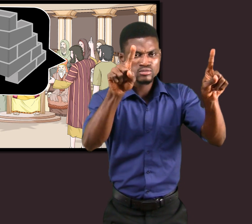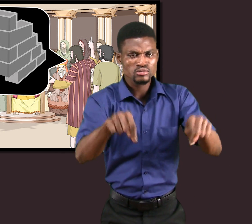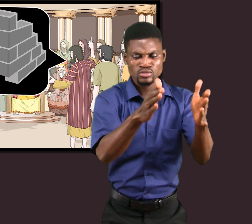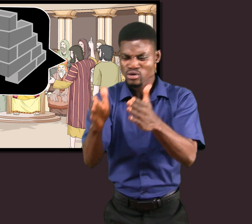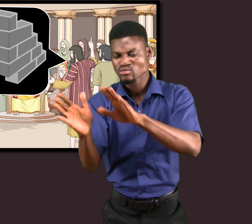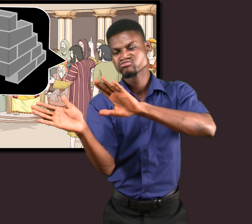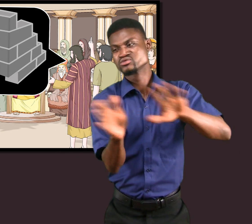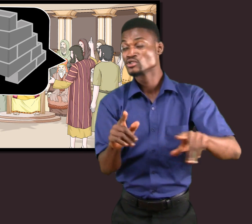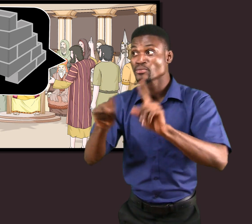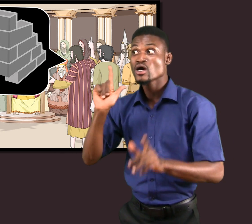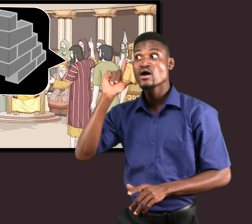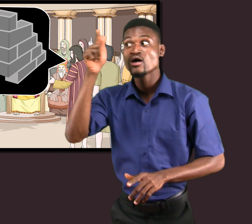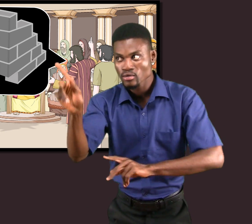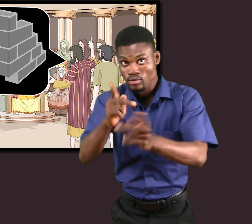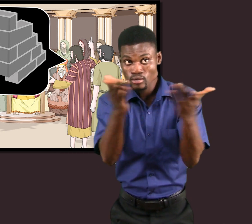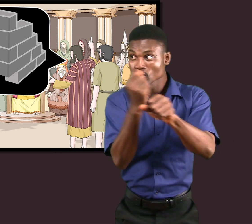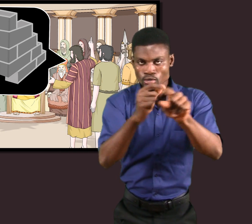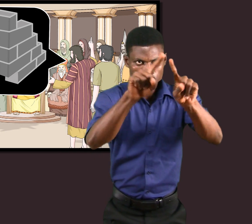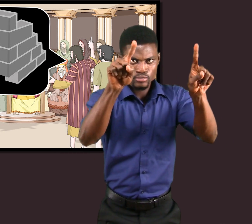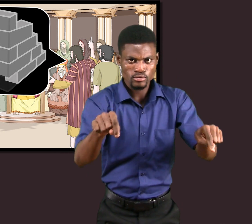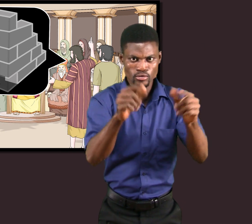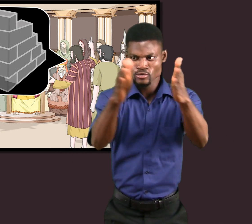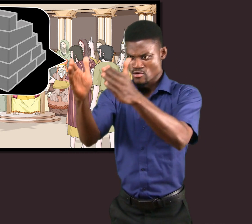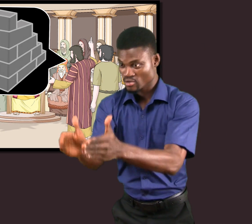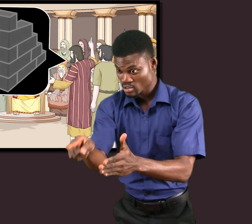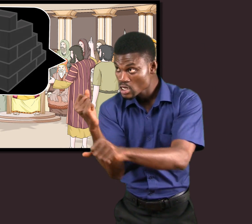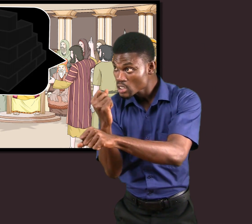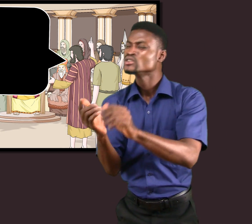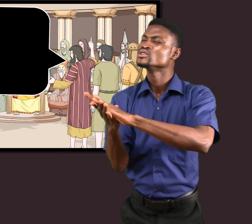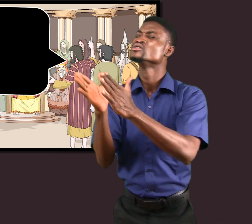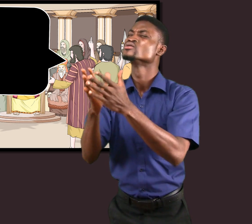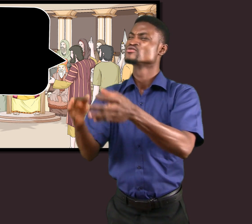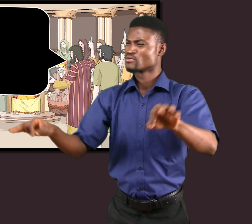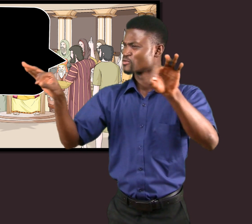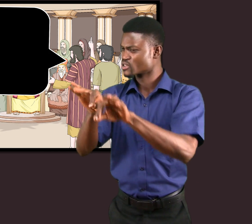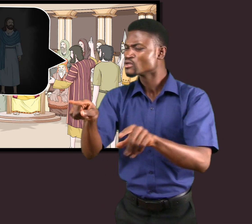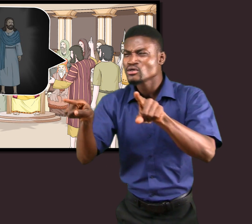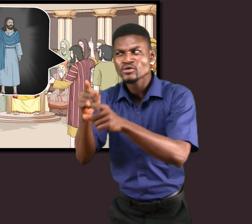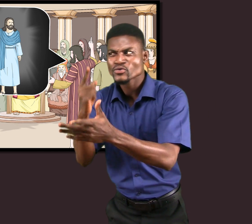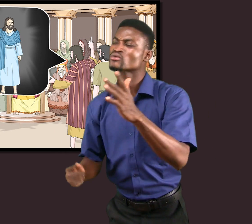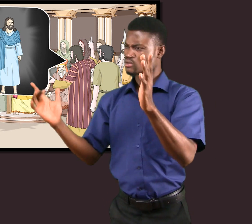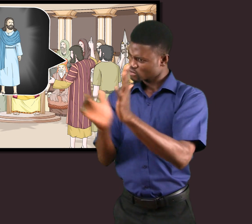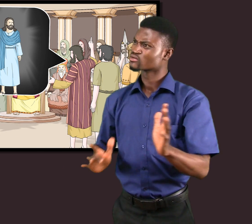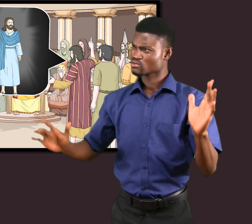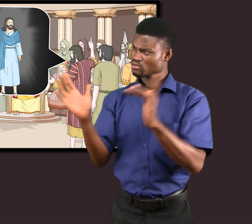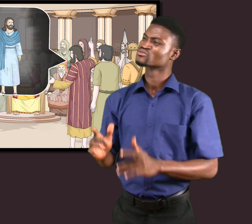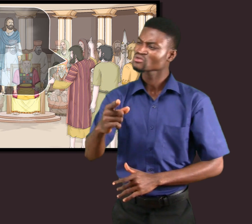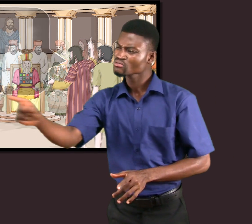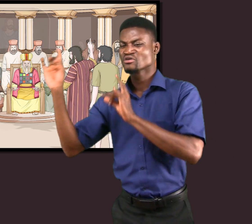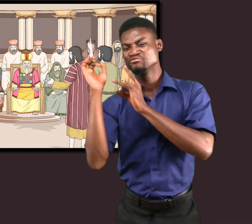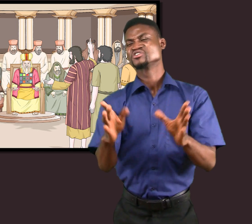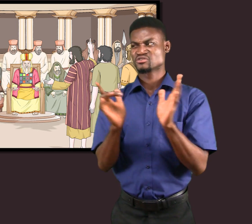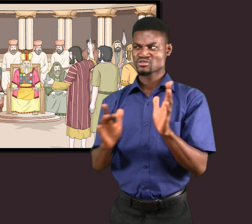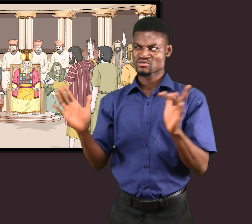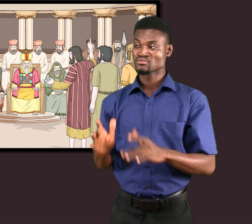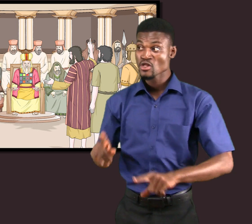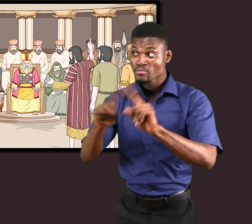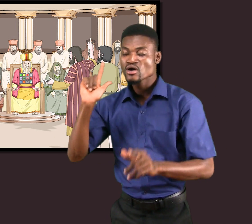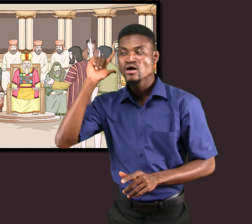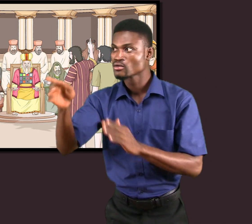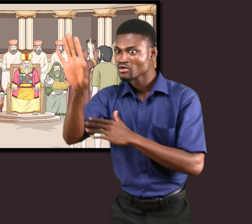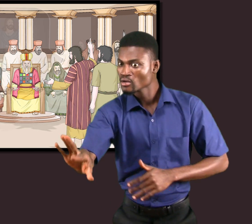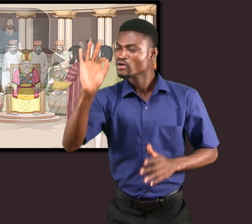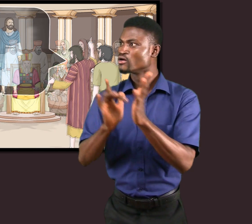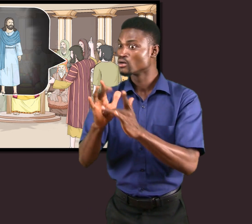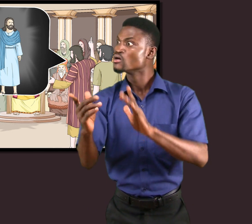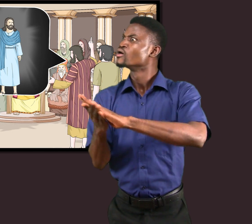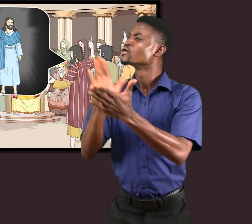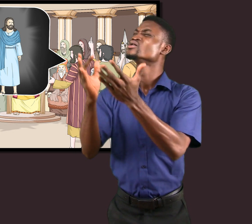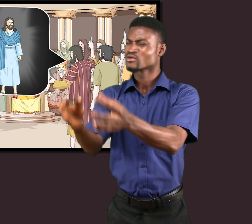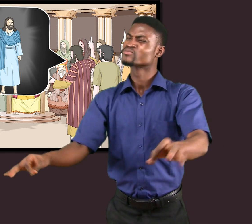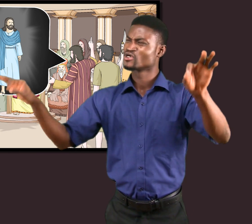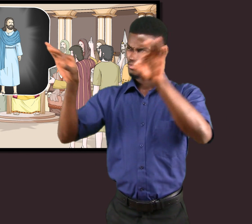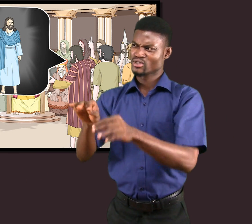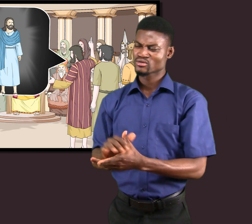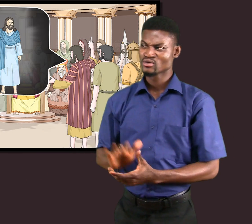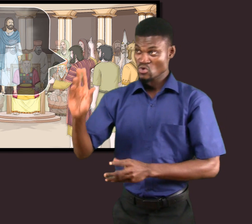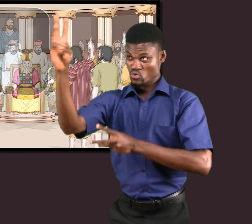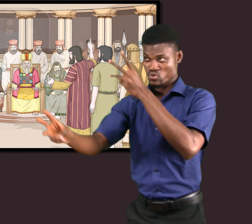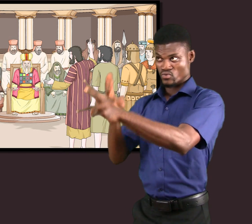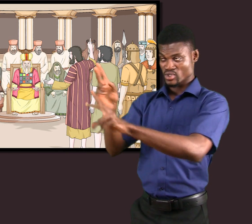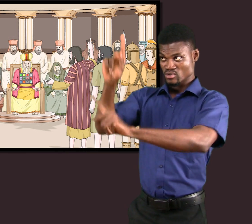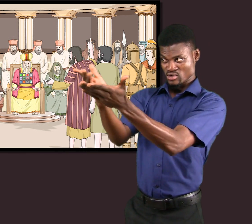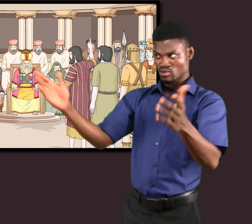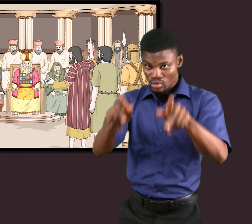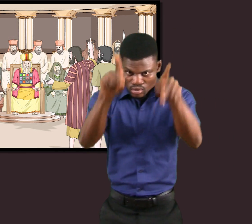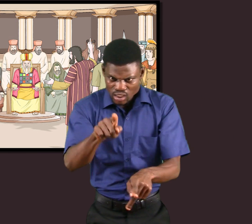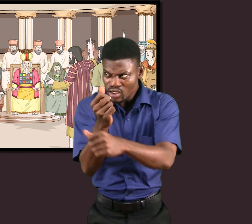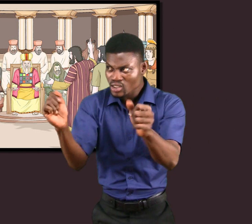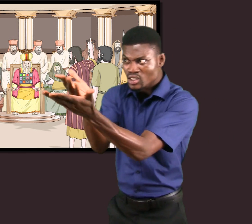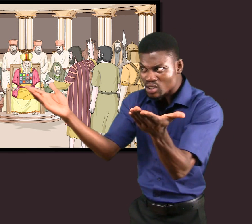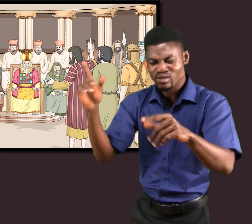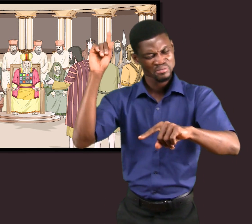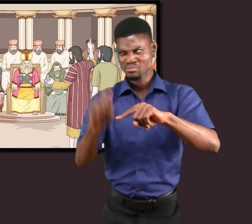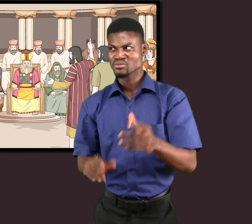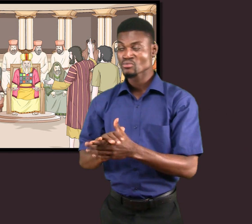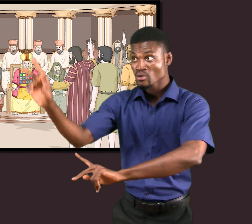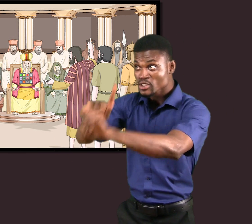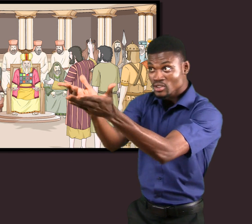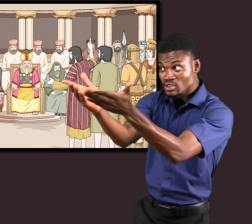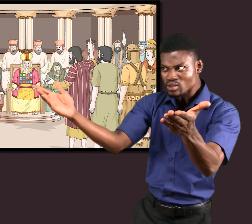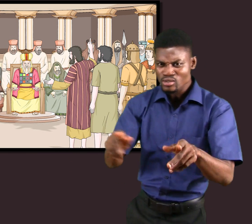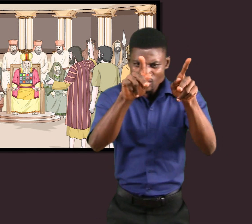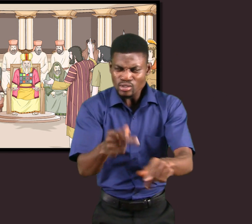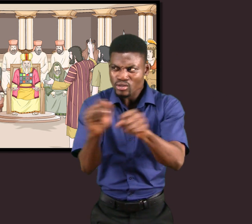Salvation exists in no one else, for there is no other name under heaven given to men by which we must be saved.”